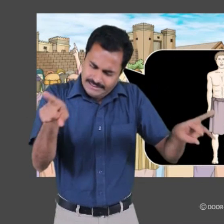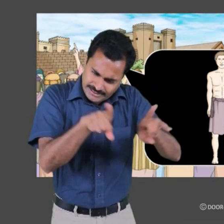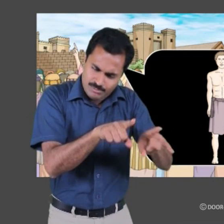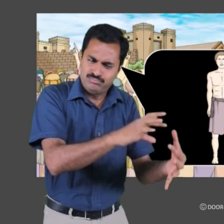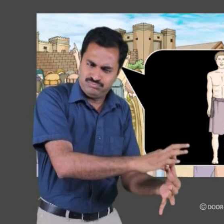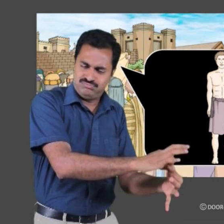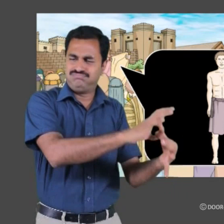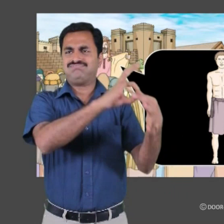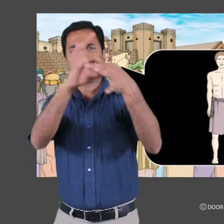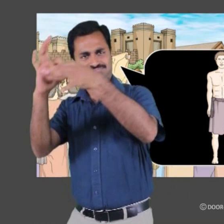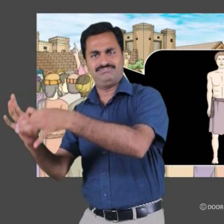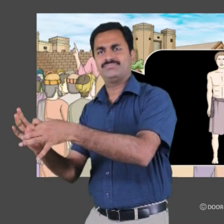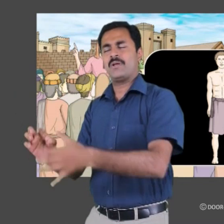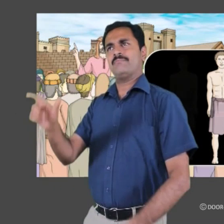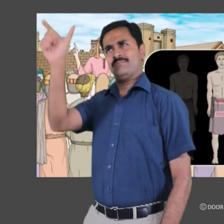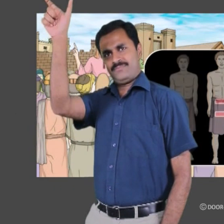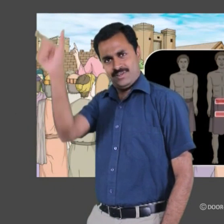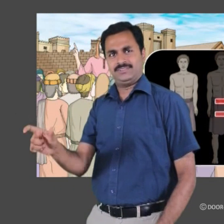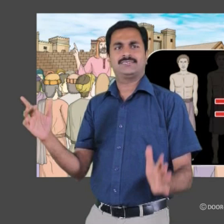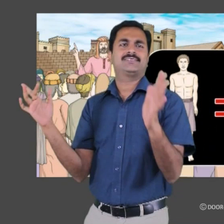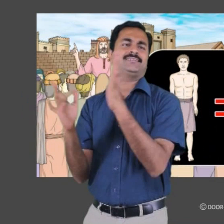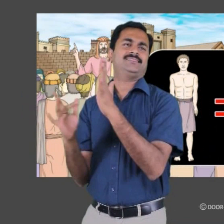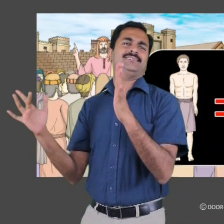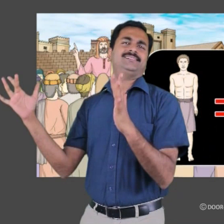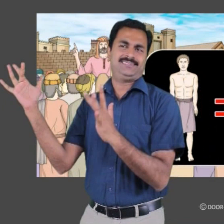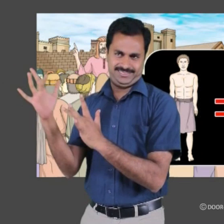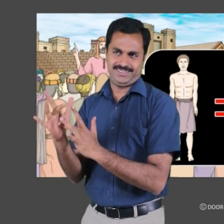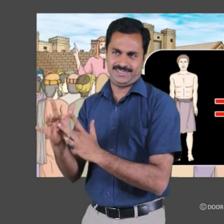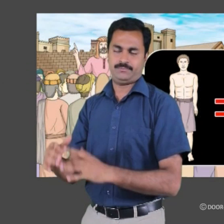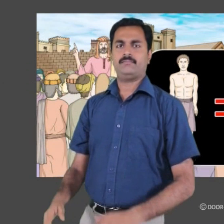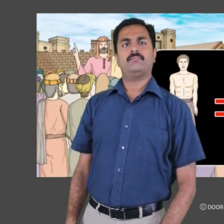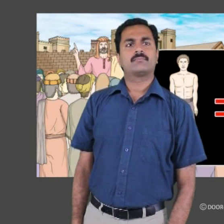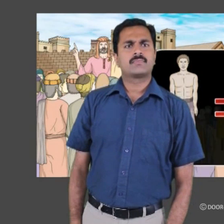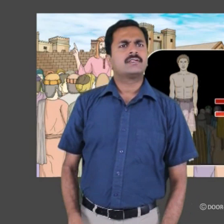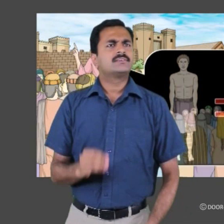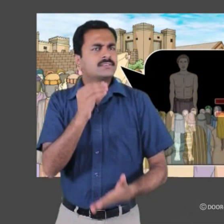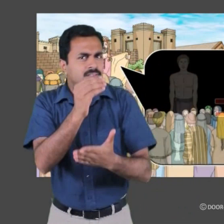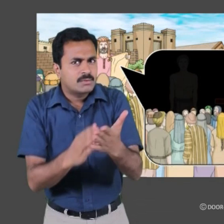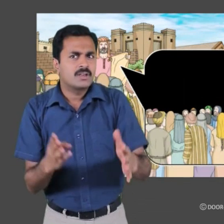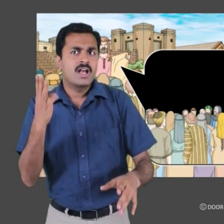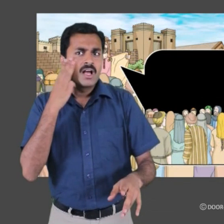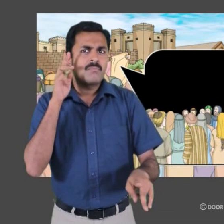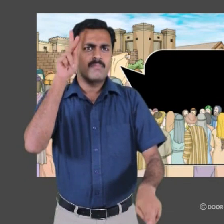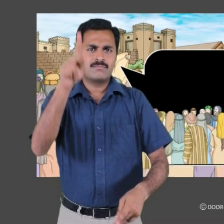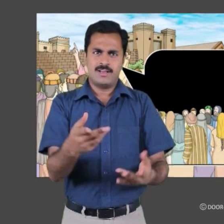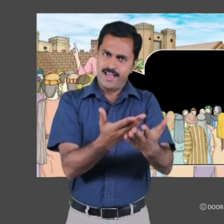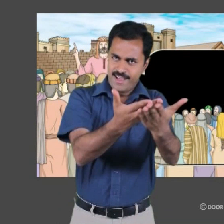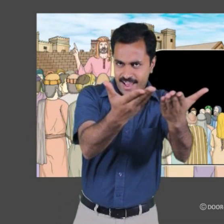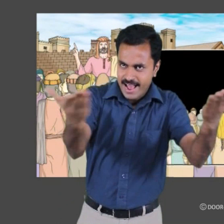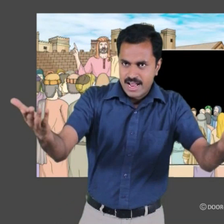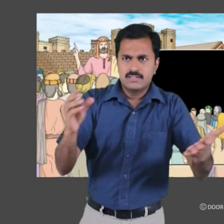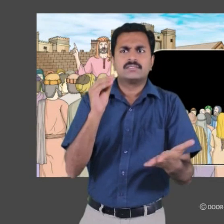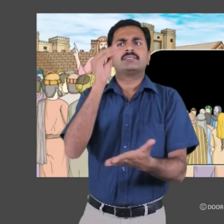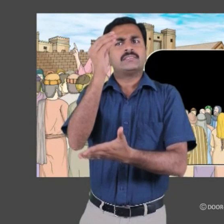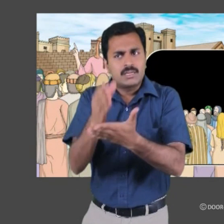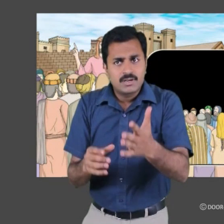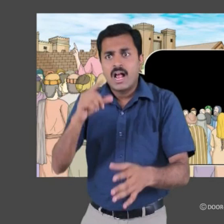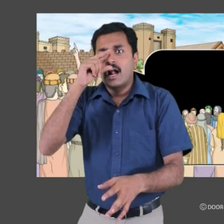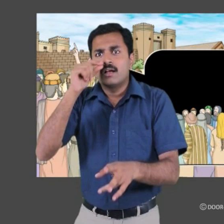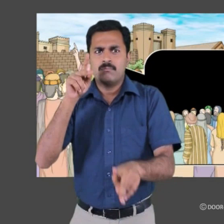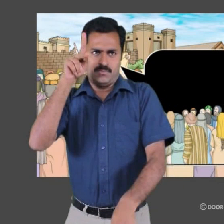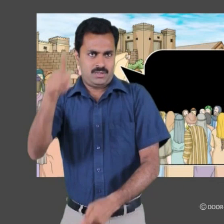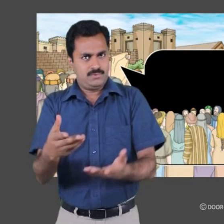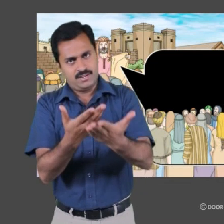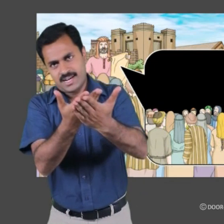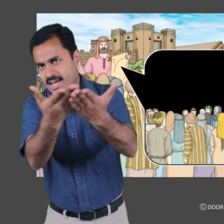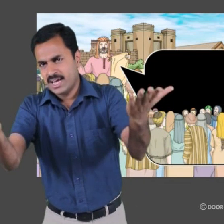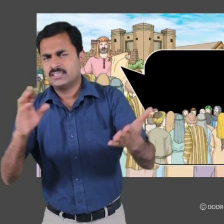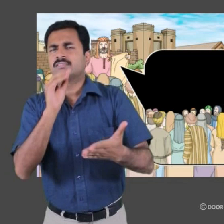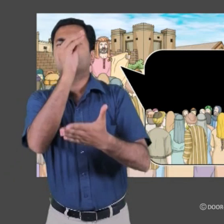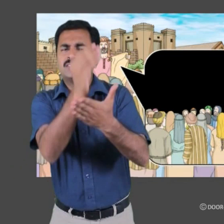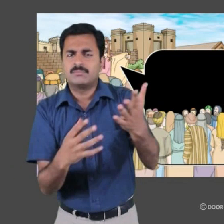So it is with Christ.